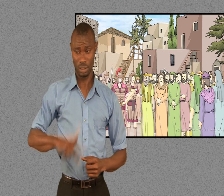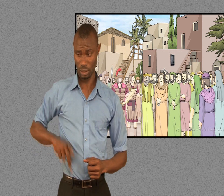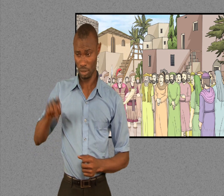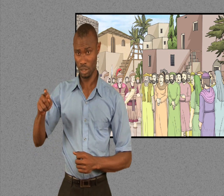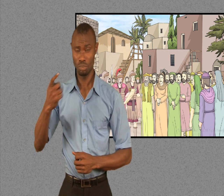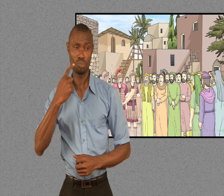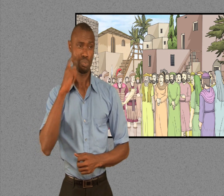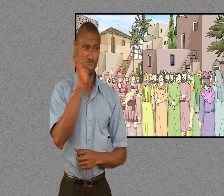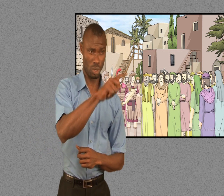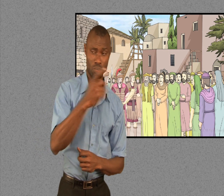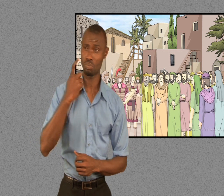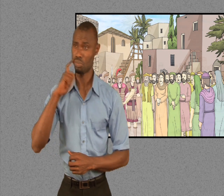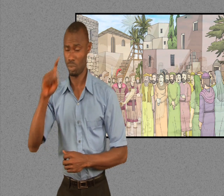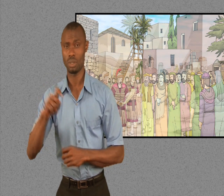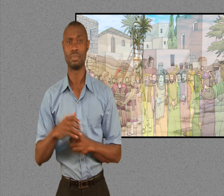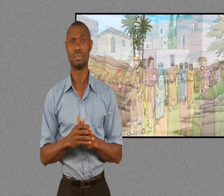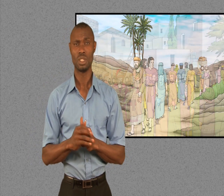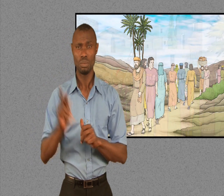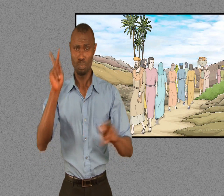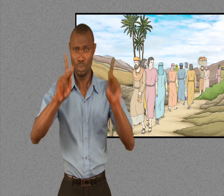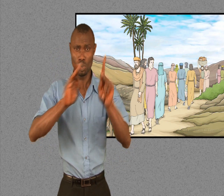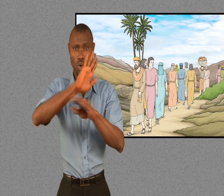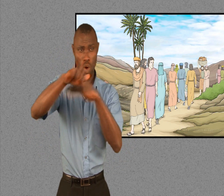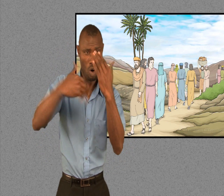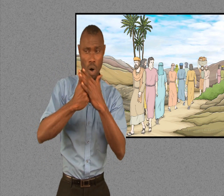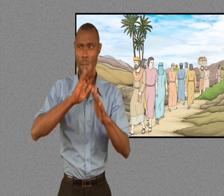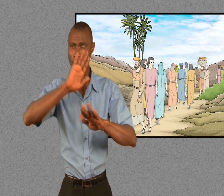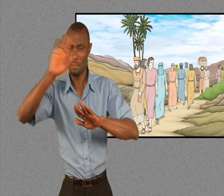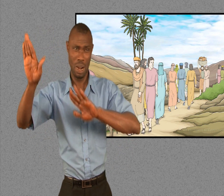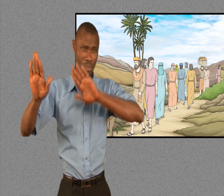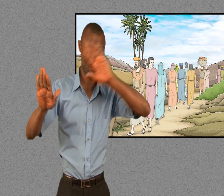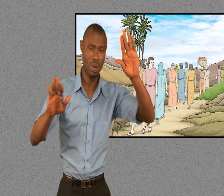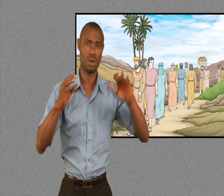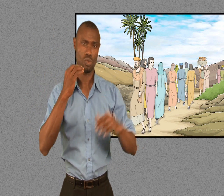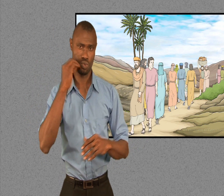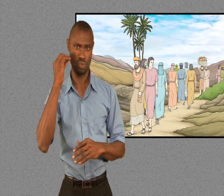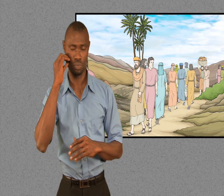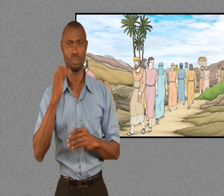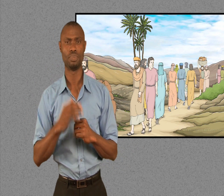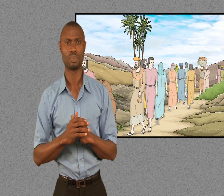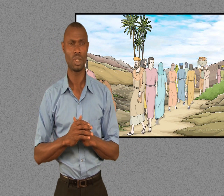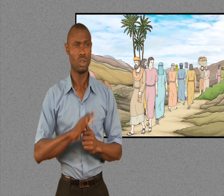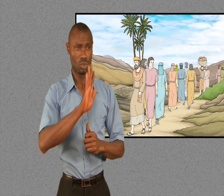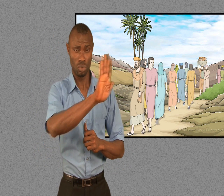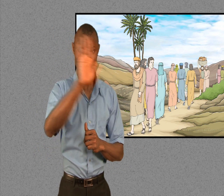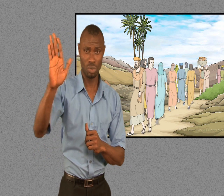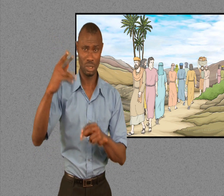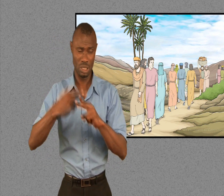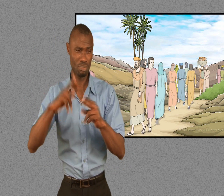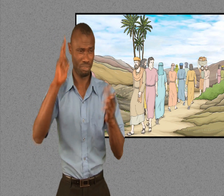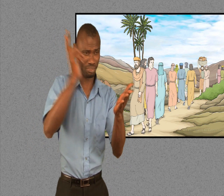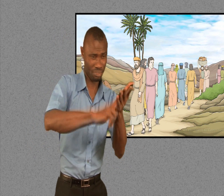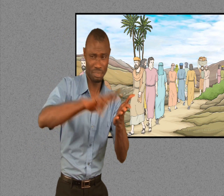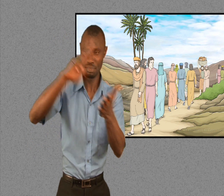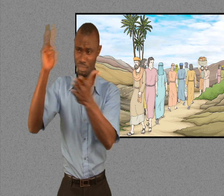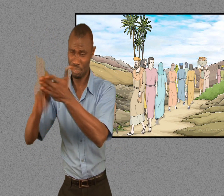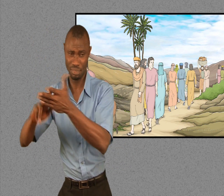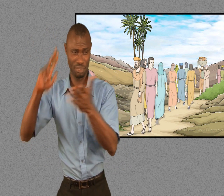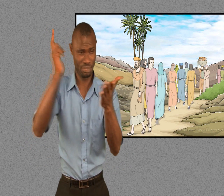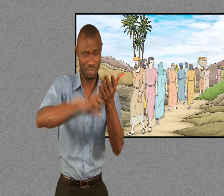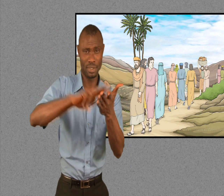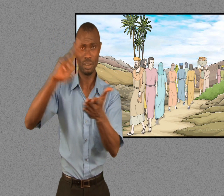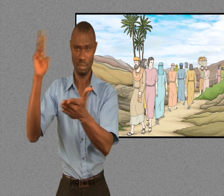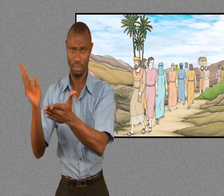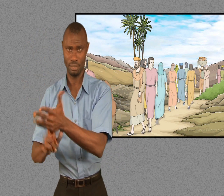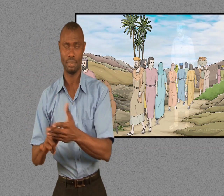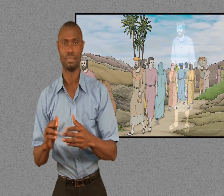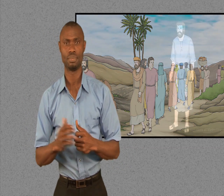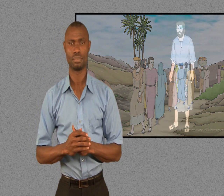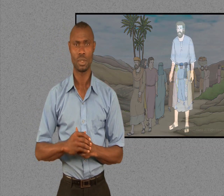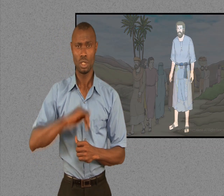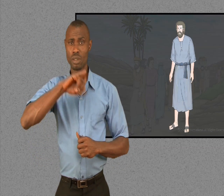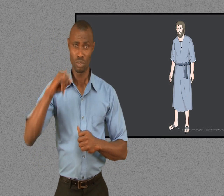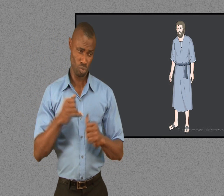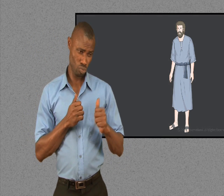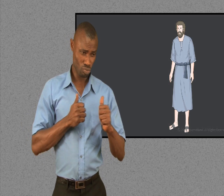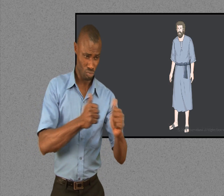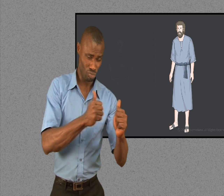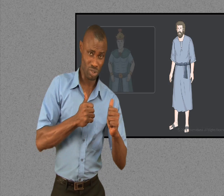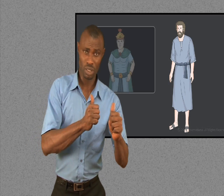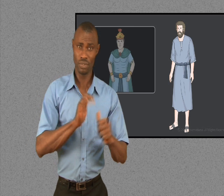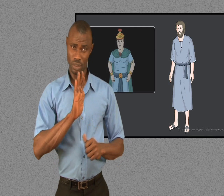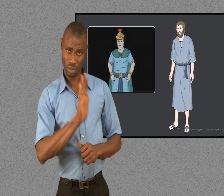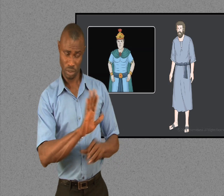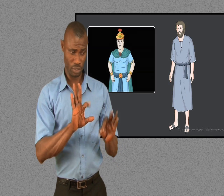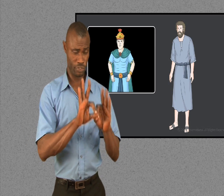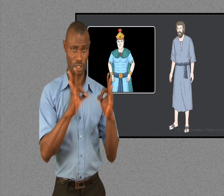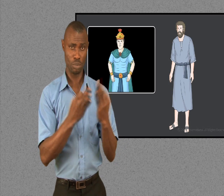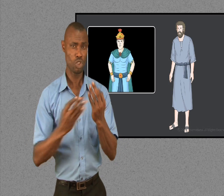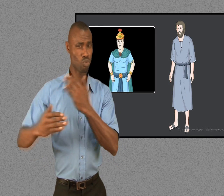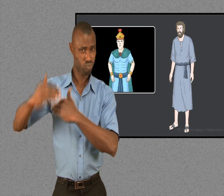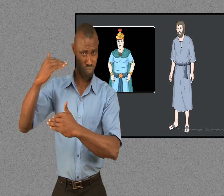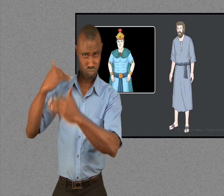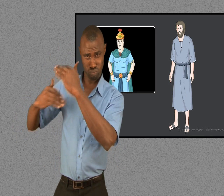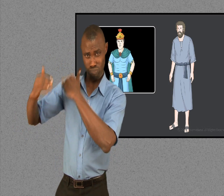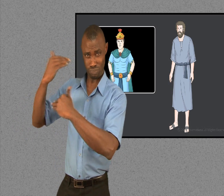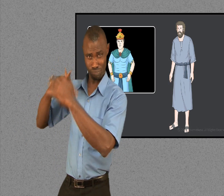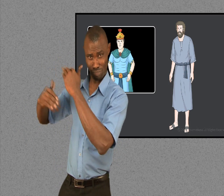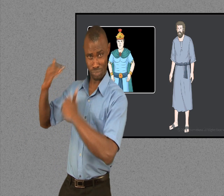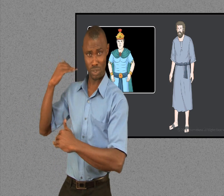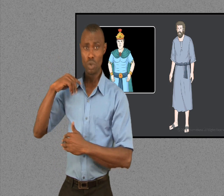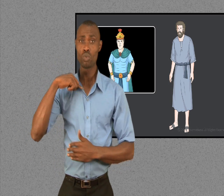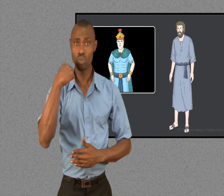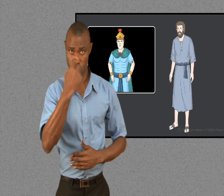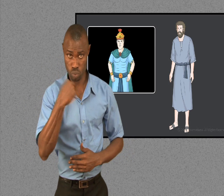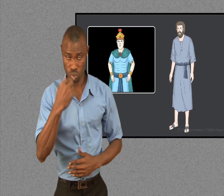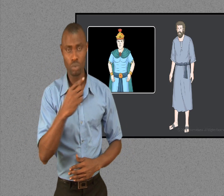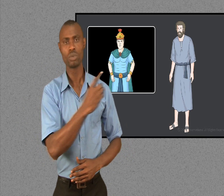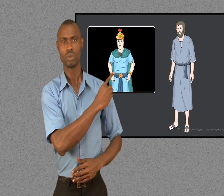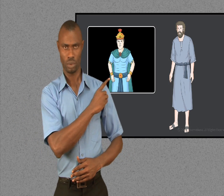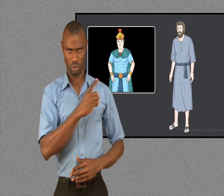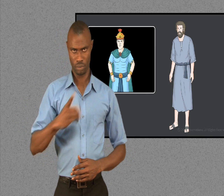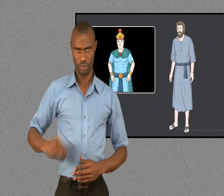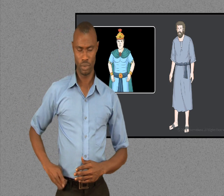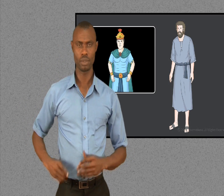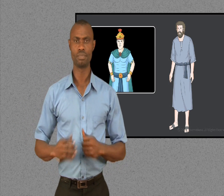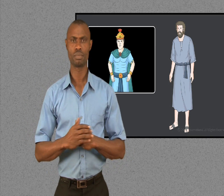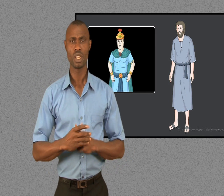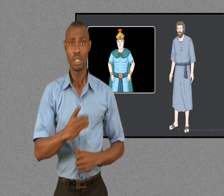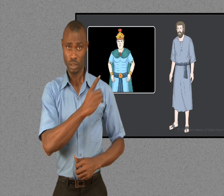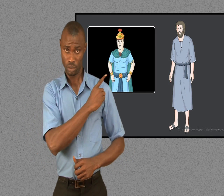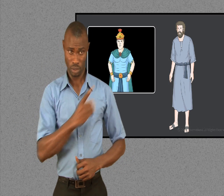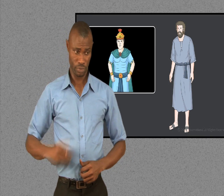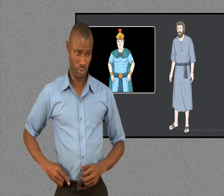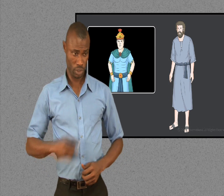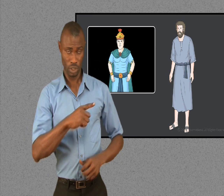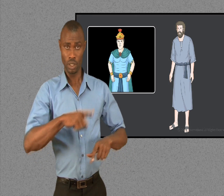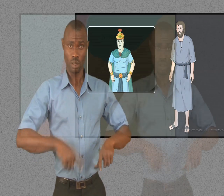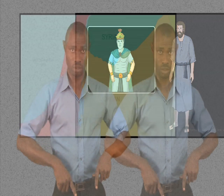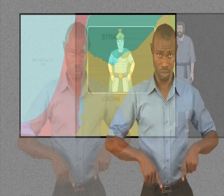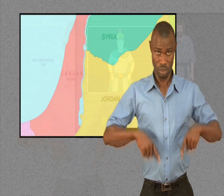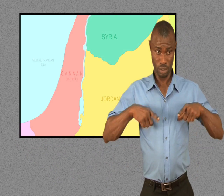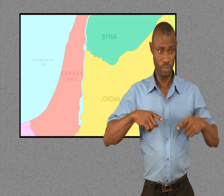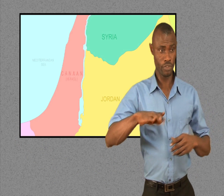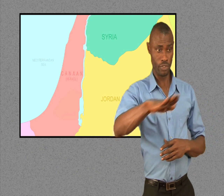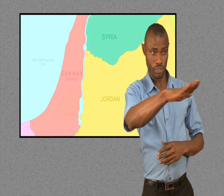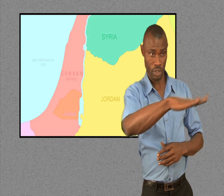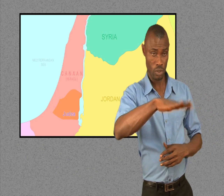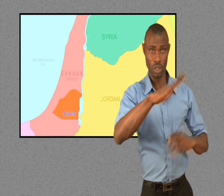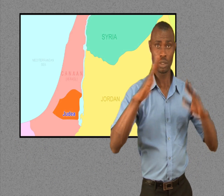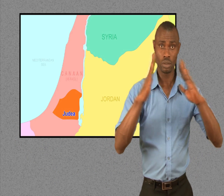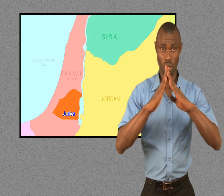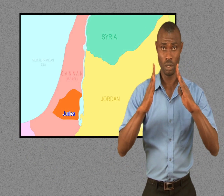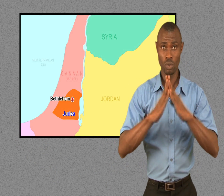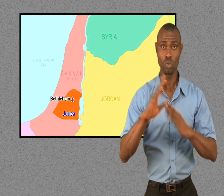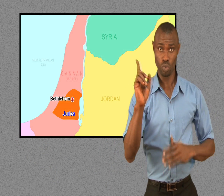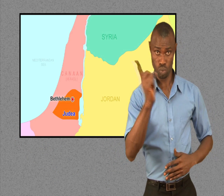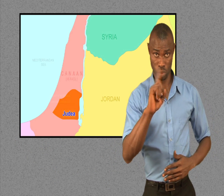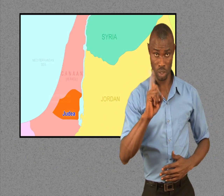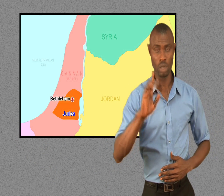And everyone went to his own town to register.